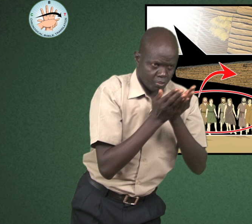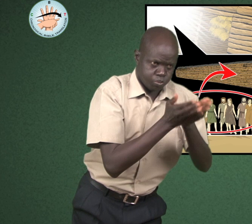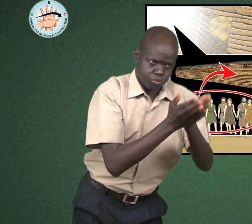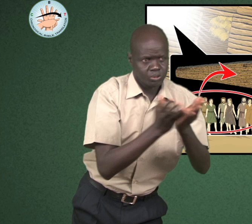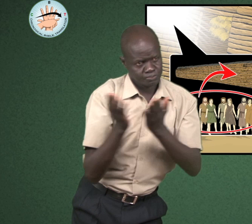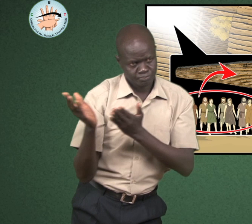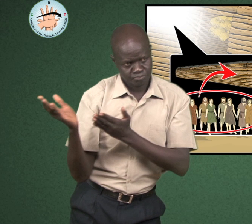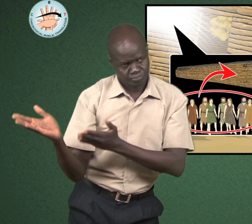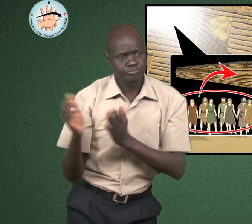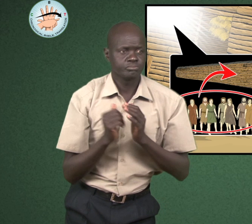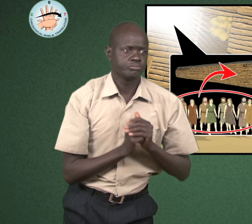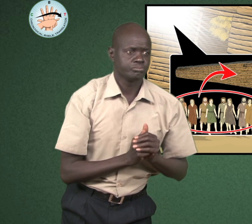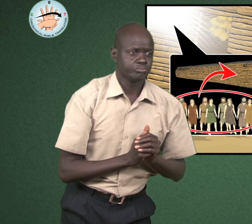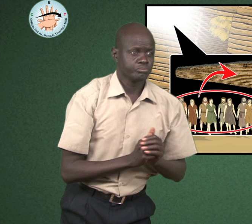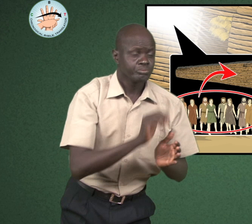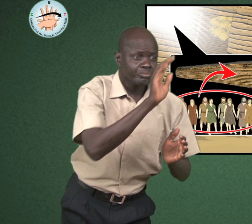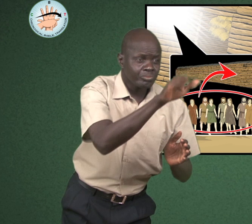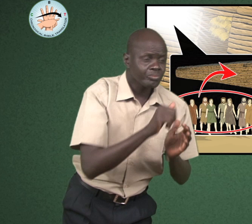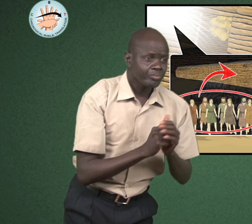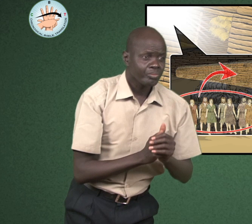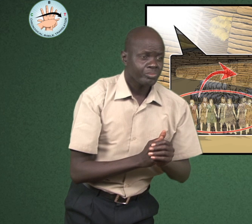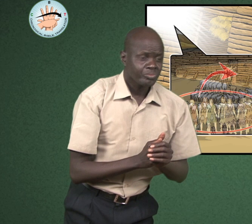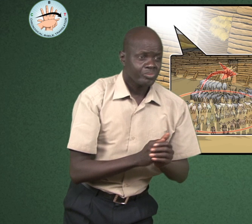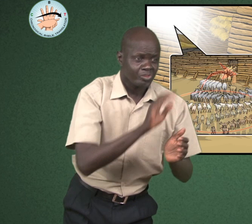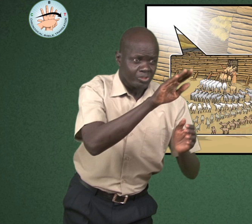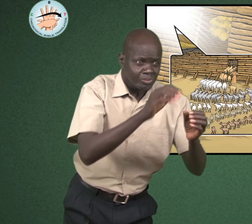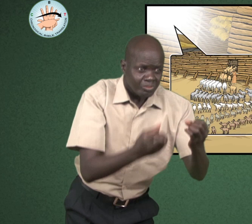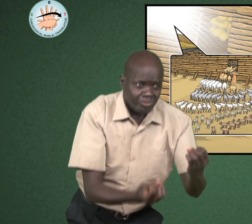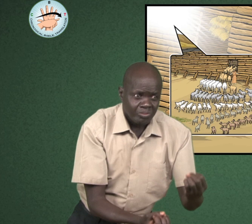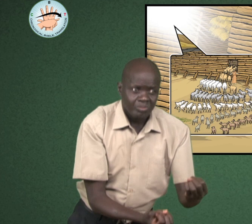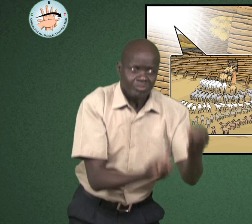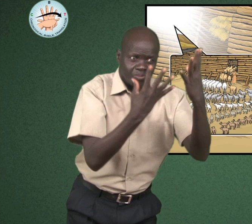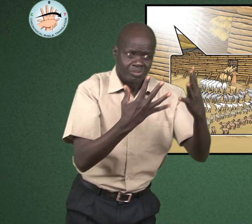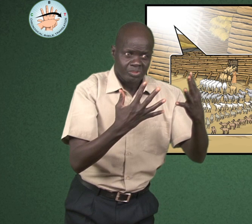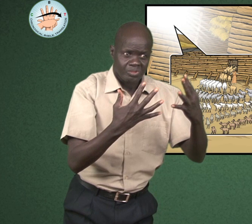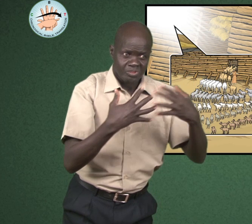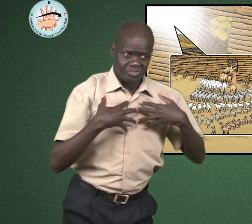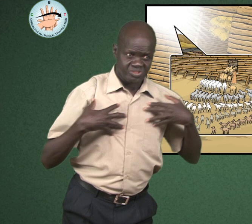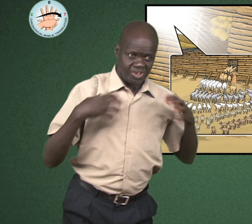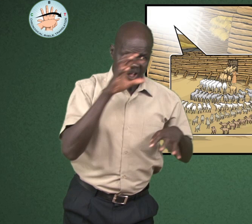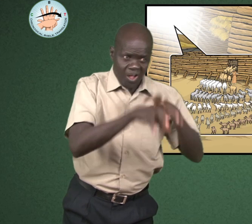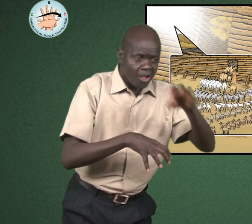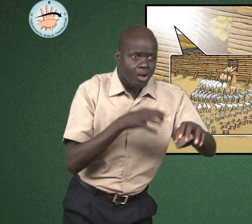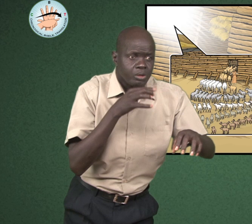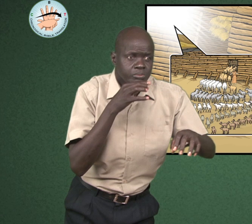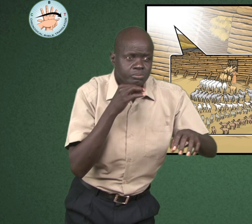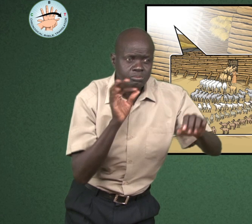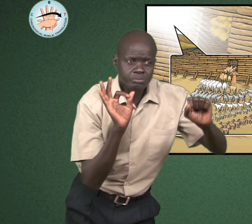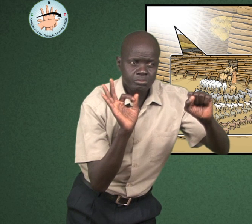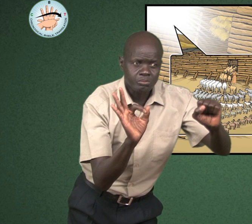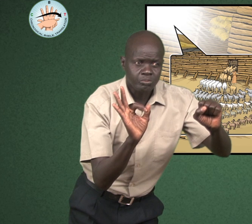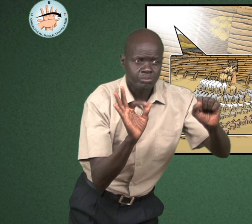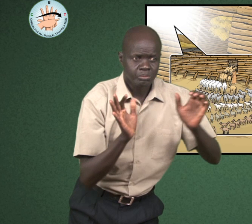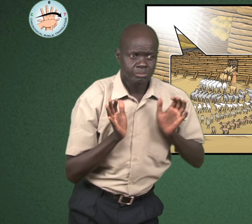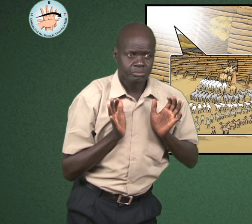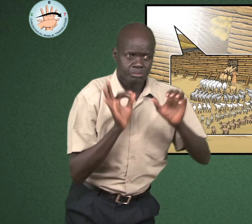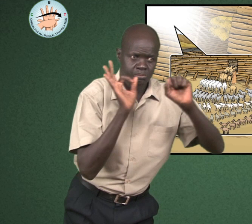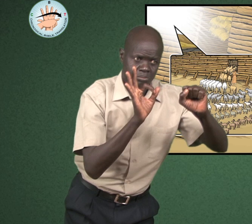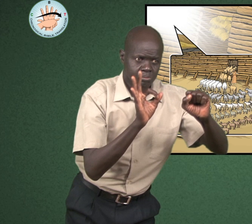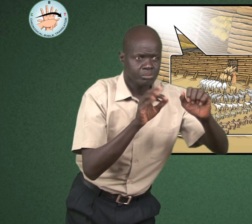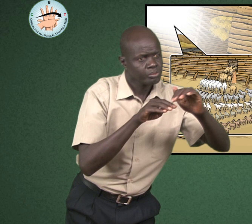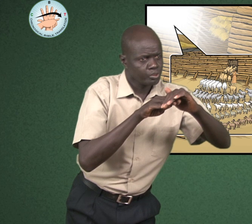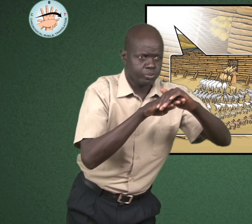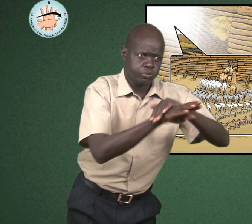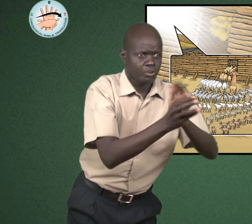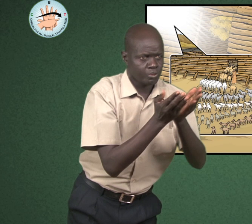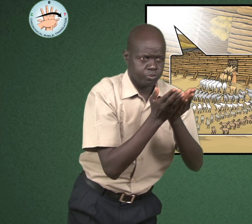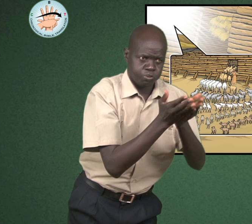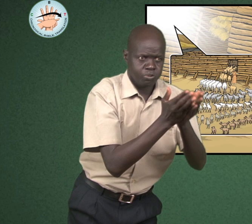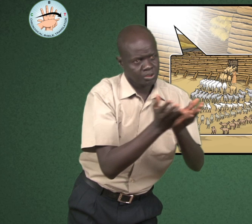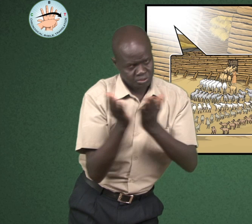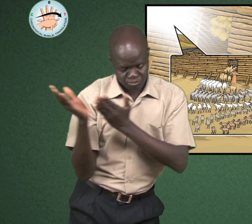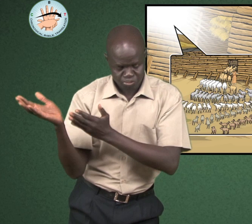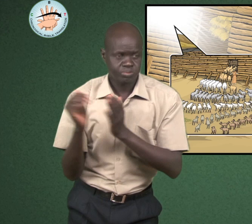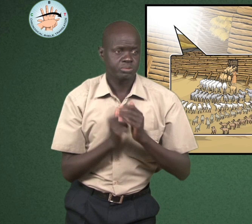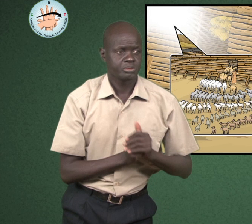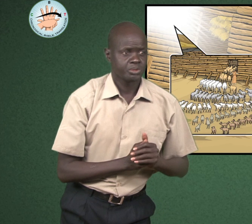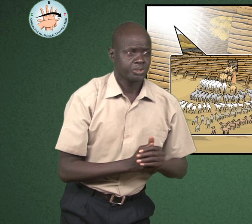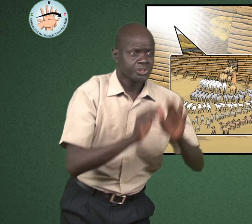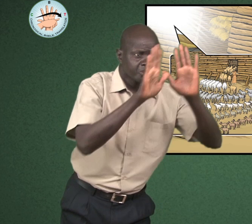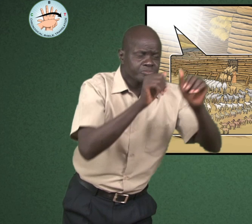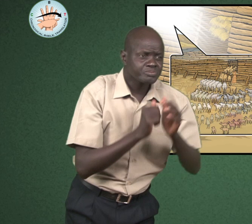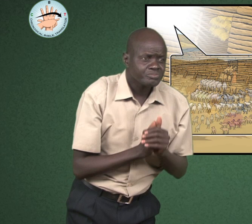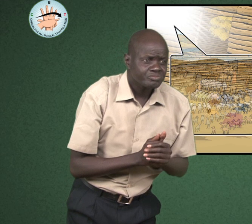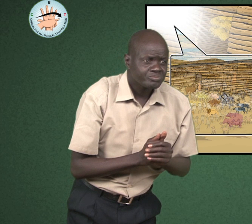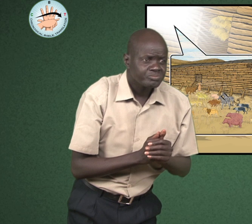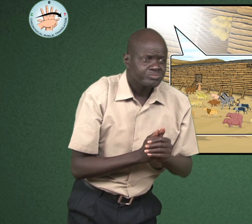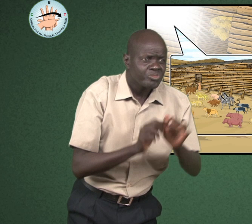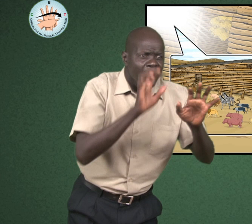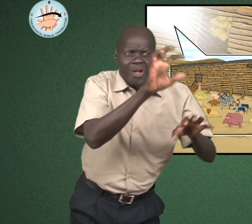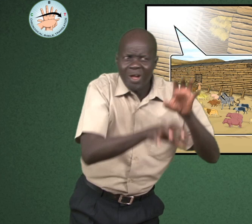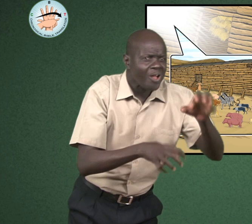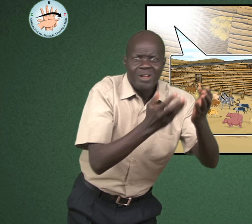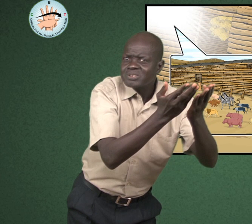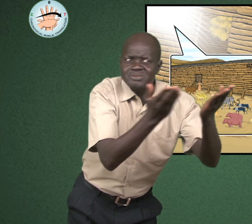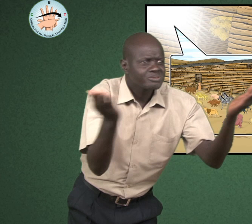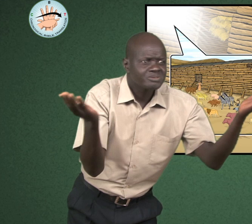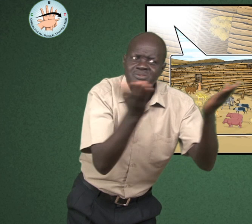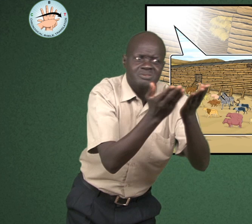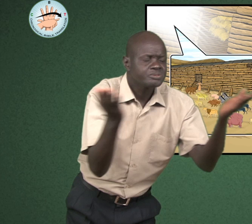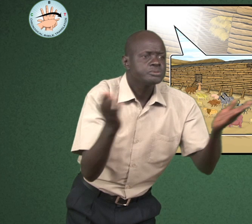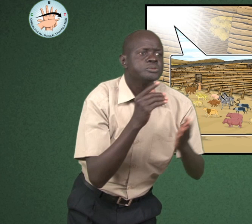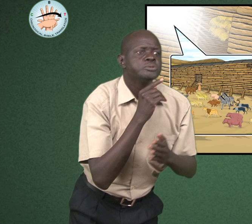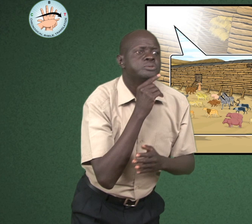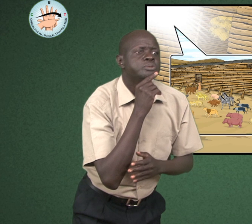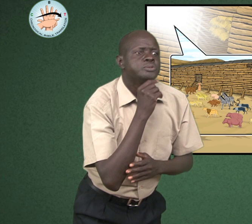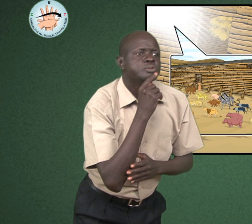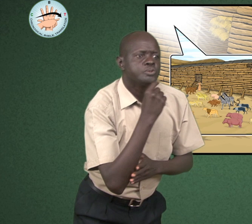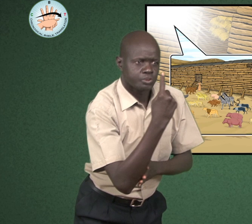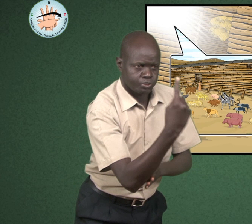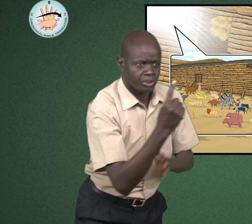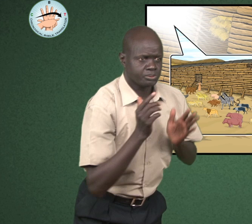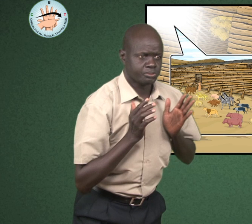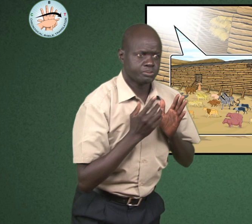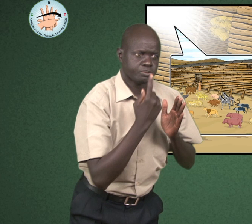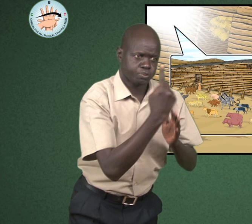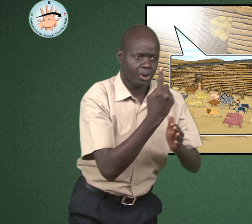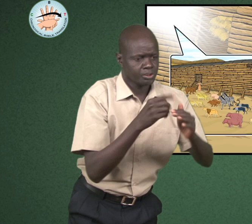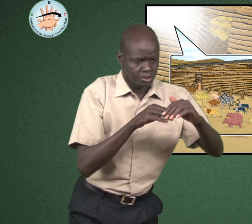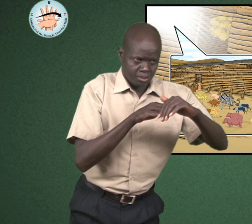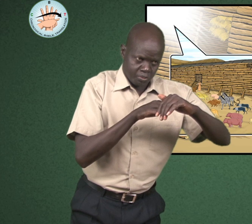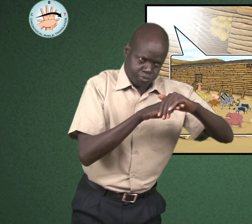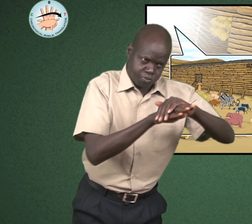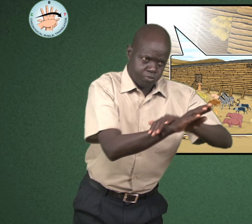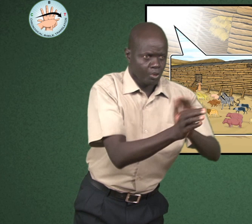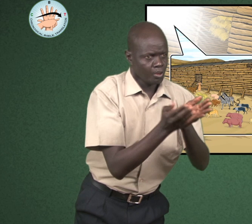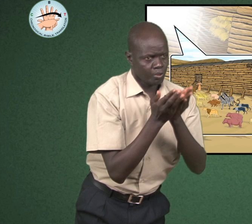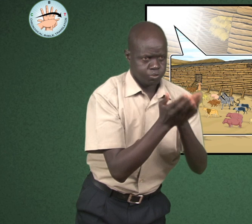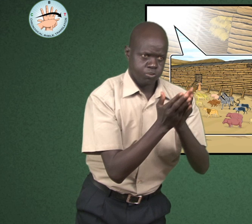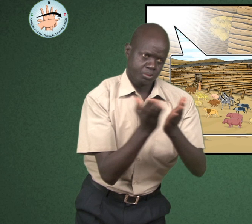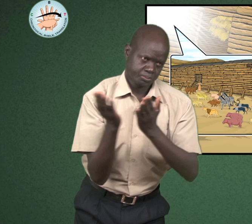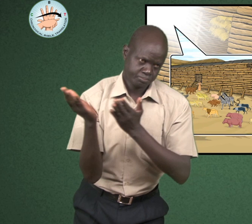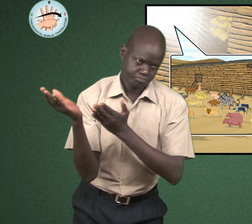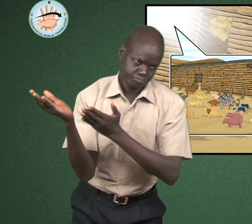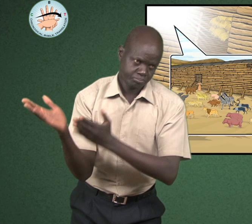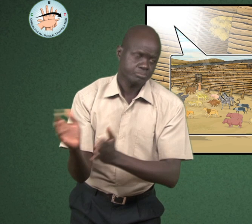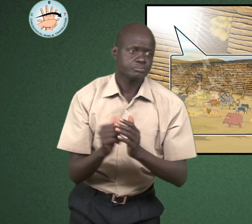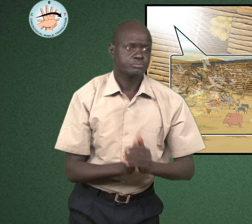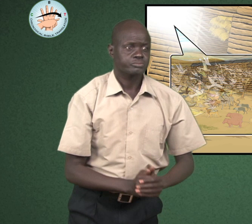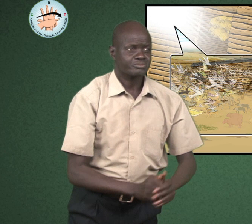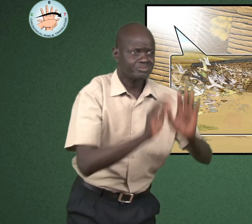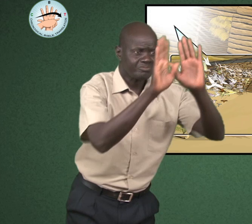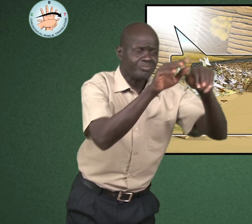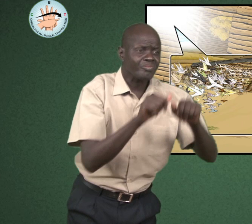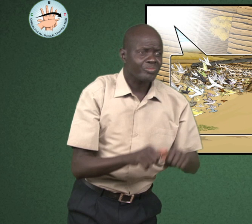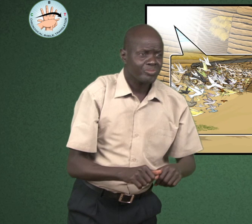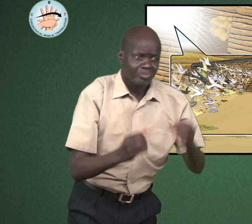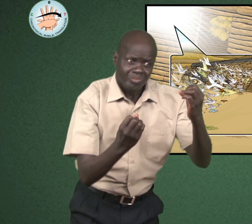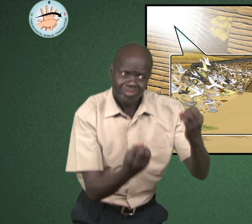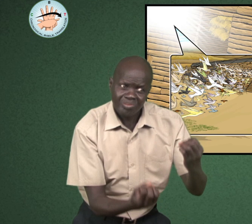You are to take with you seven pairs of every kind of clean animal, a male and its mate; a pair of every kind of unclean animal, a male and its mate;